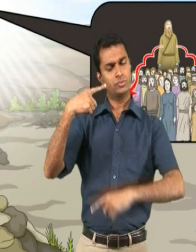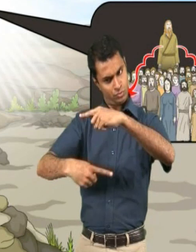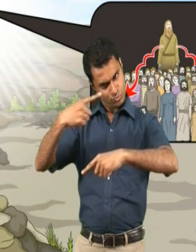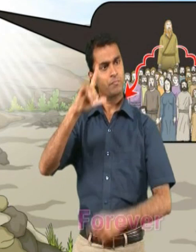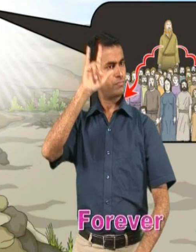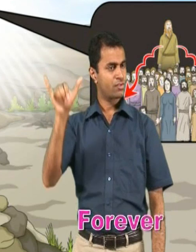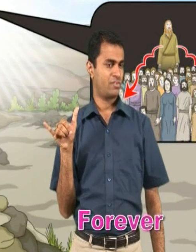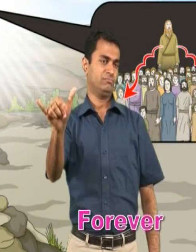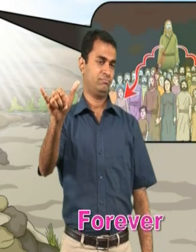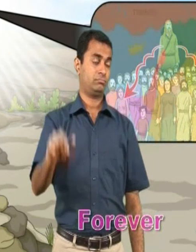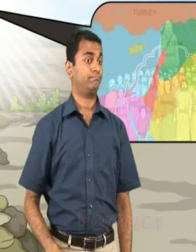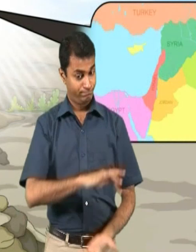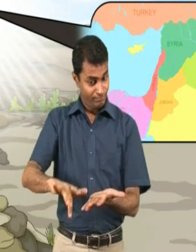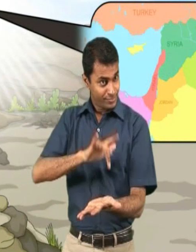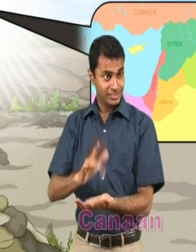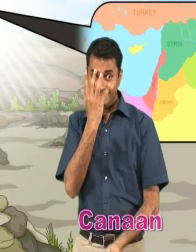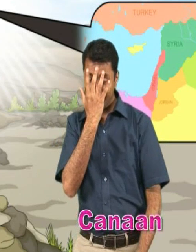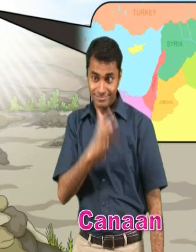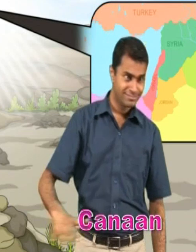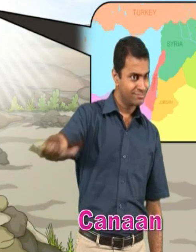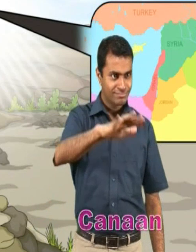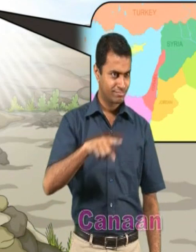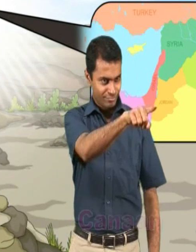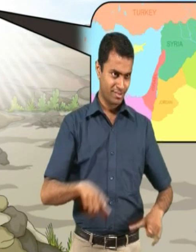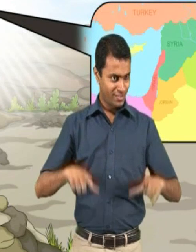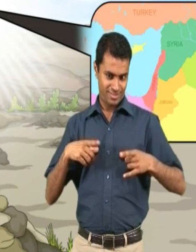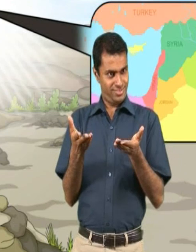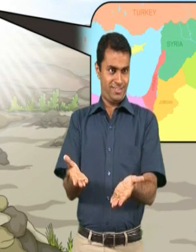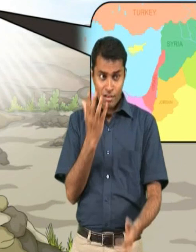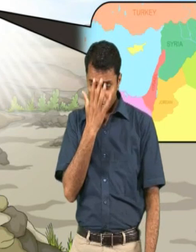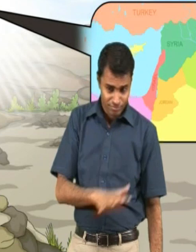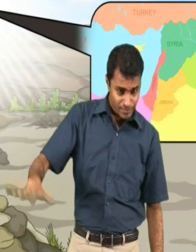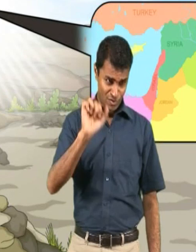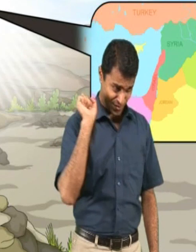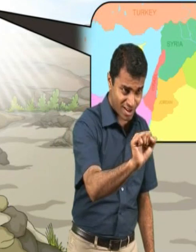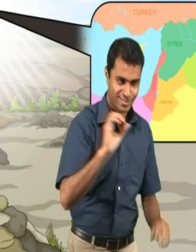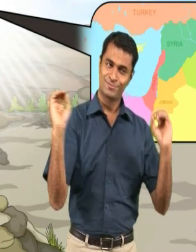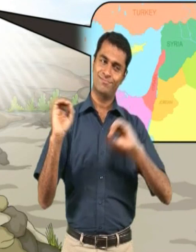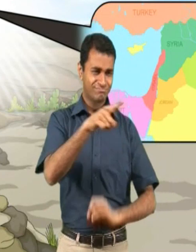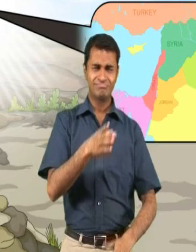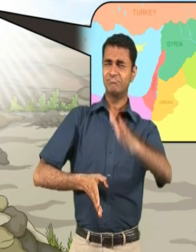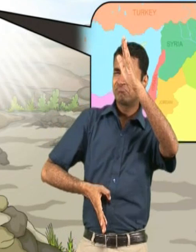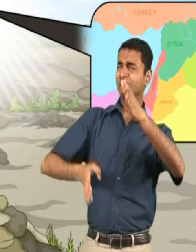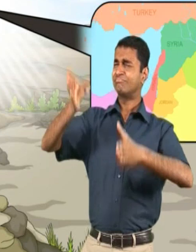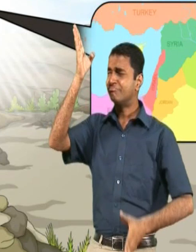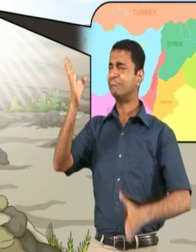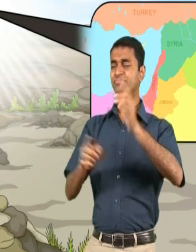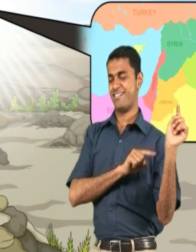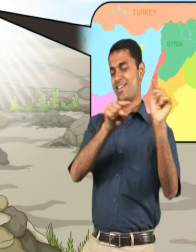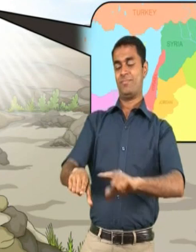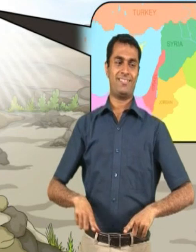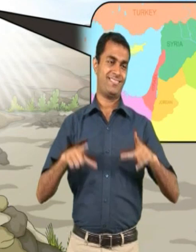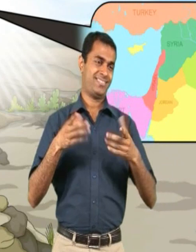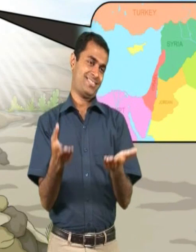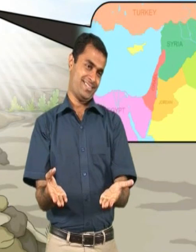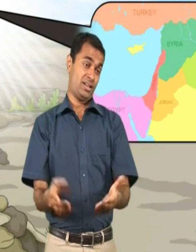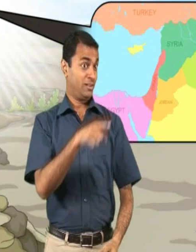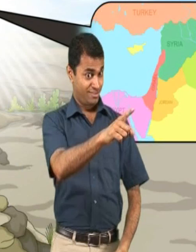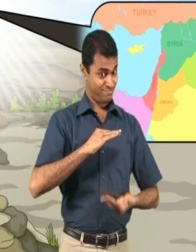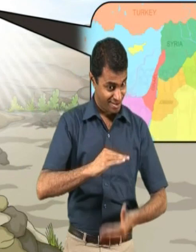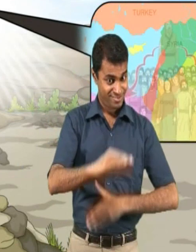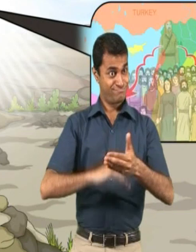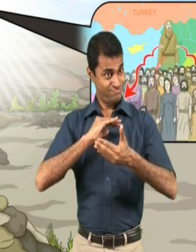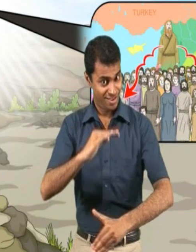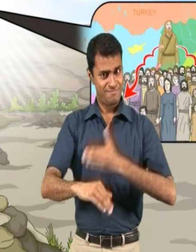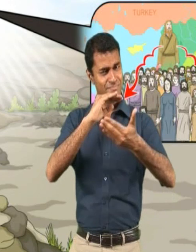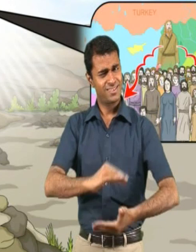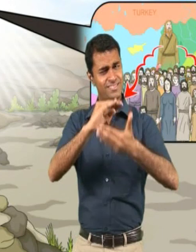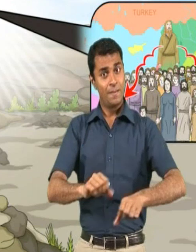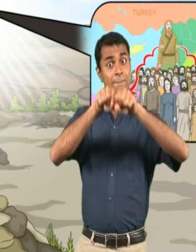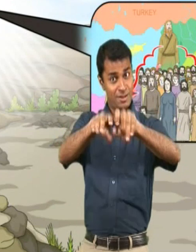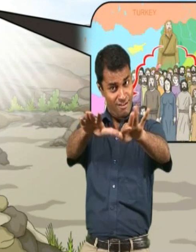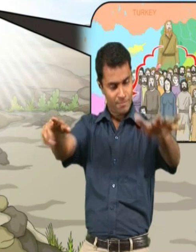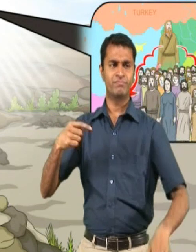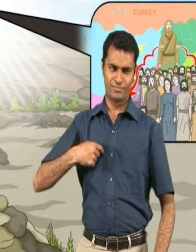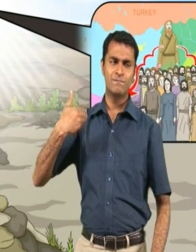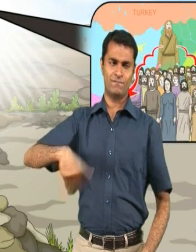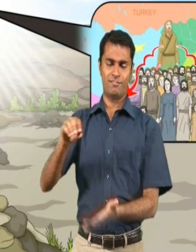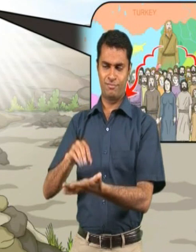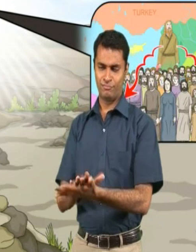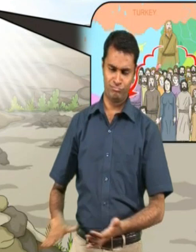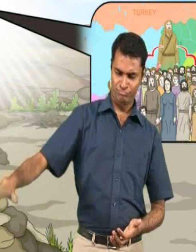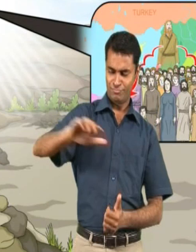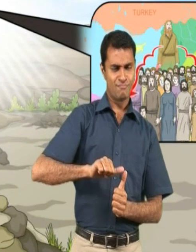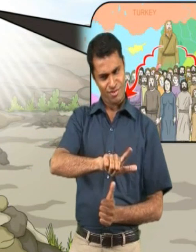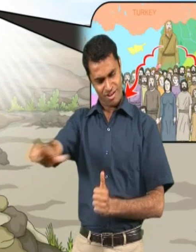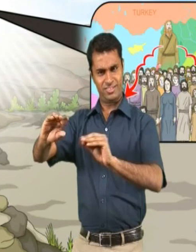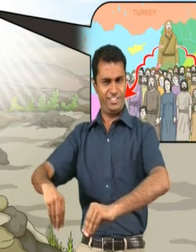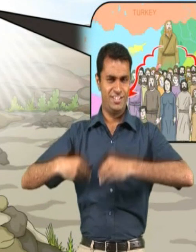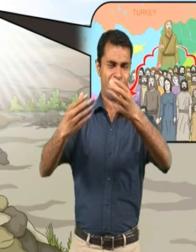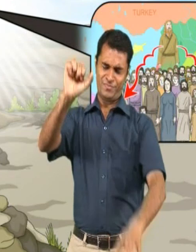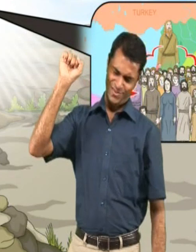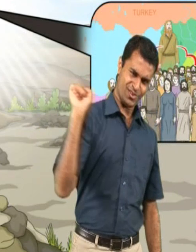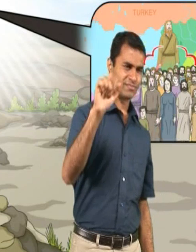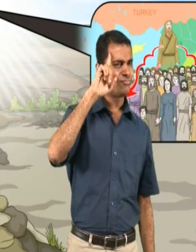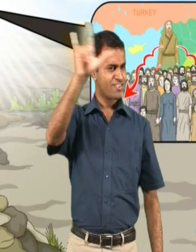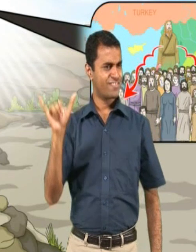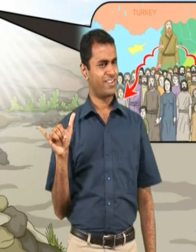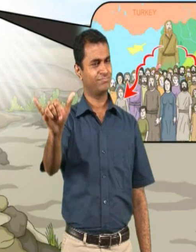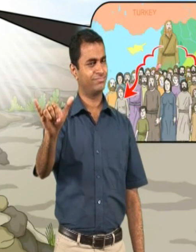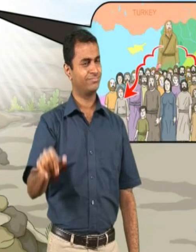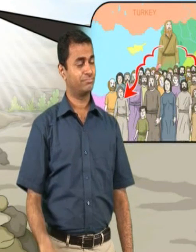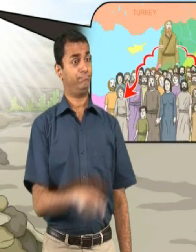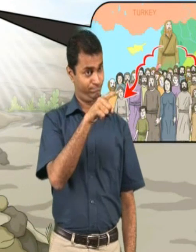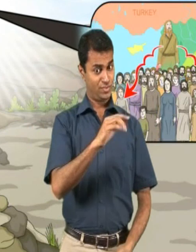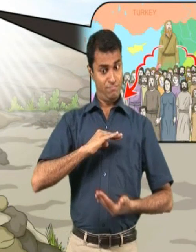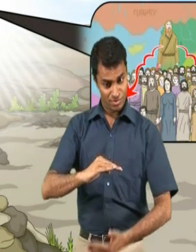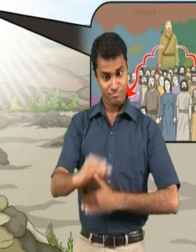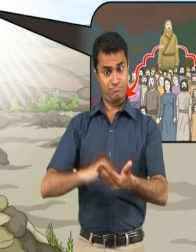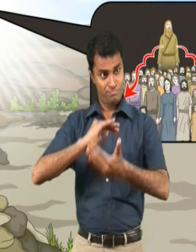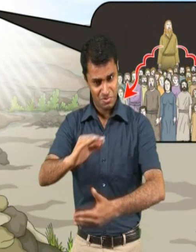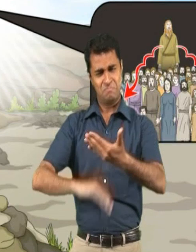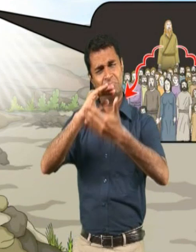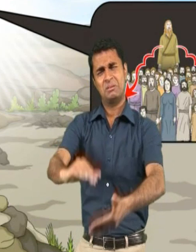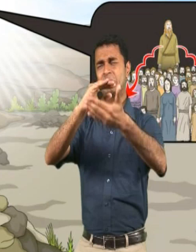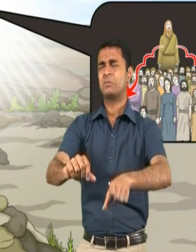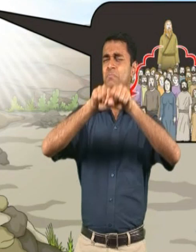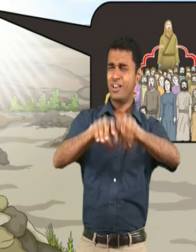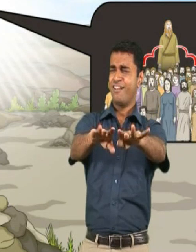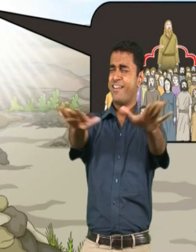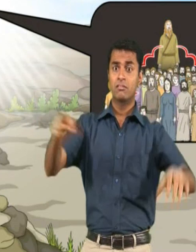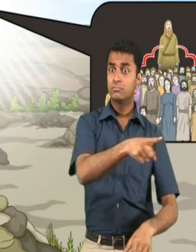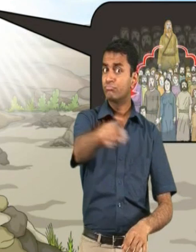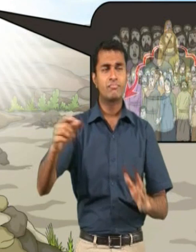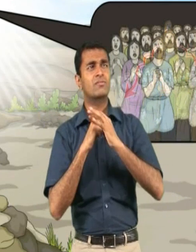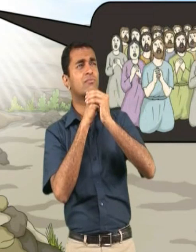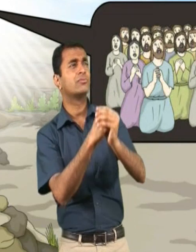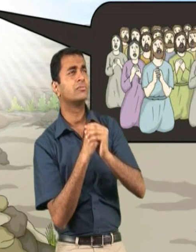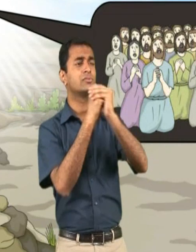And to you and your descendants I will give the land where you are residing—all the land of Canaan—as an eternal possession;